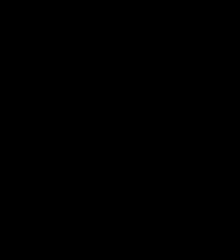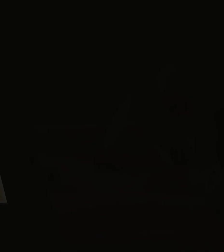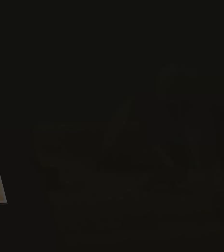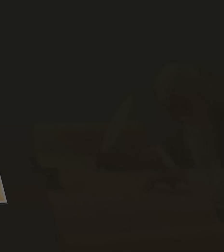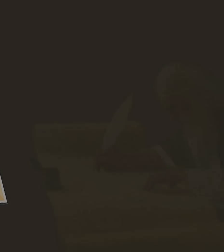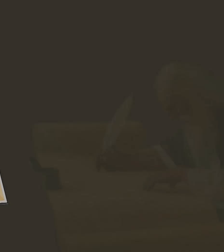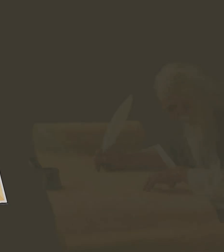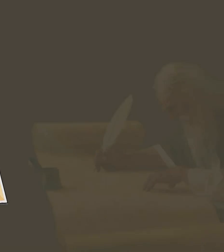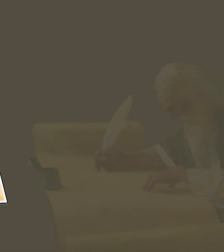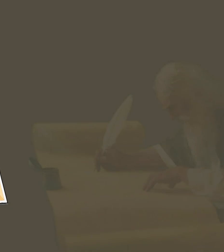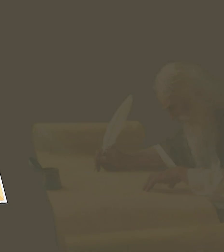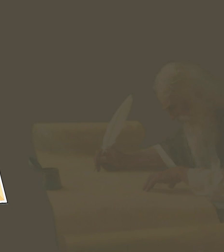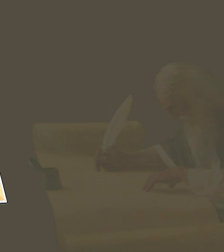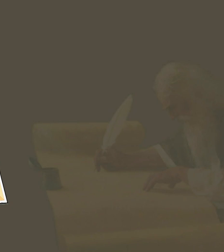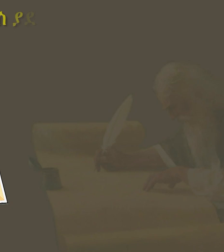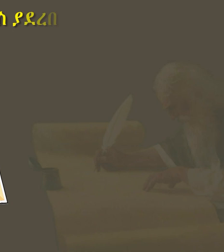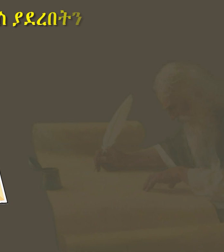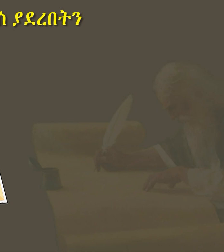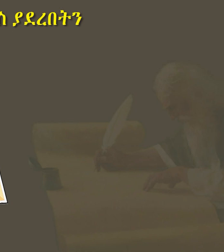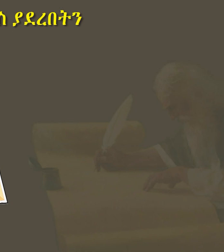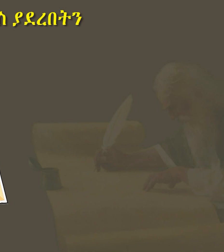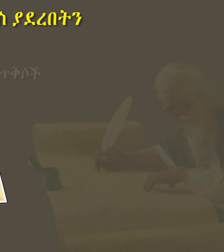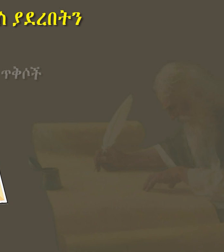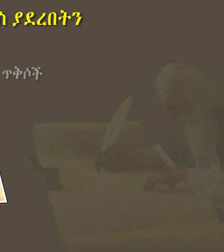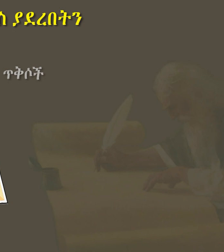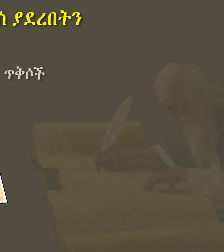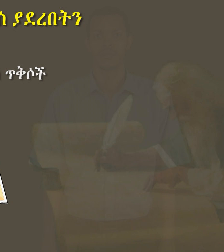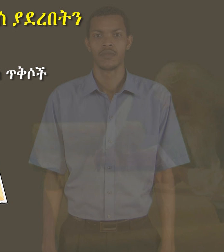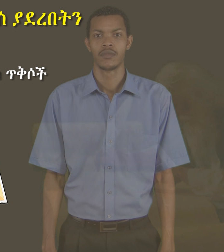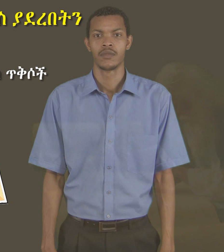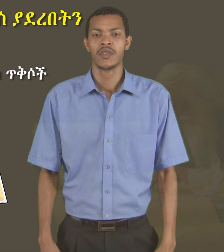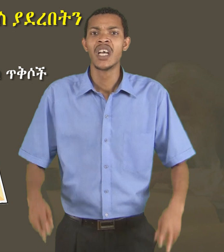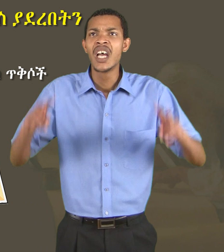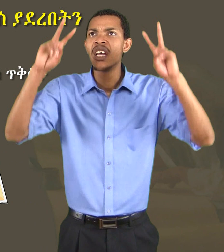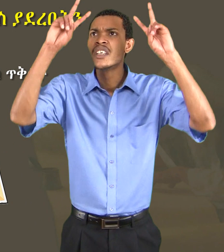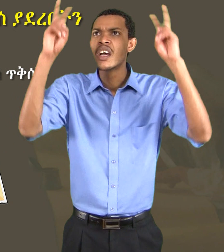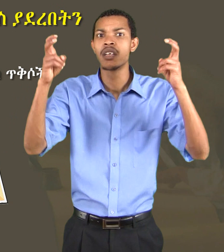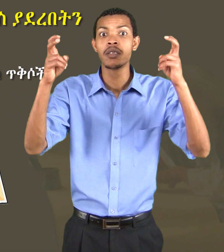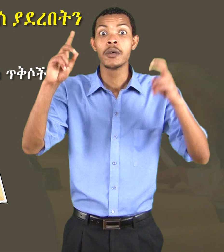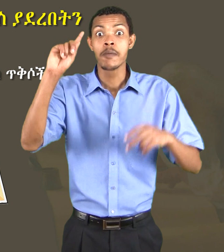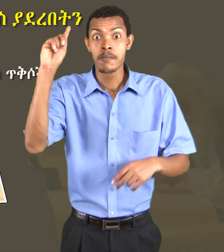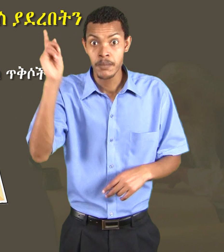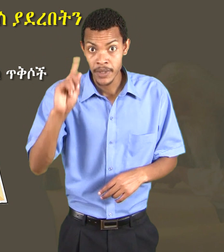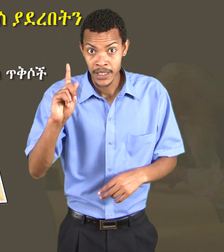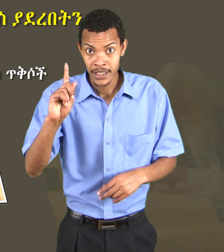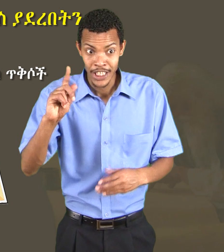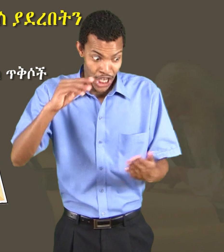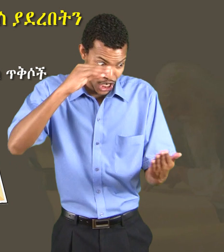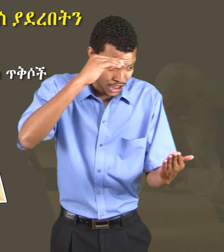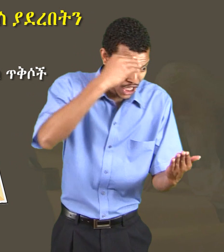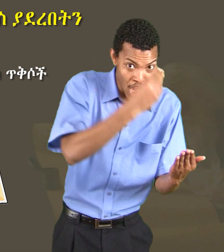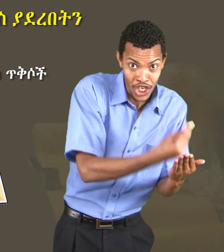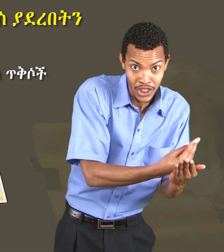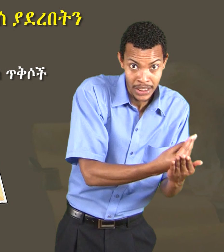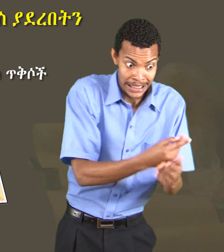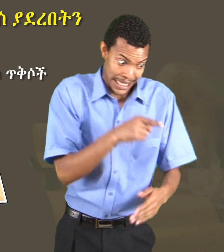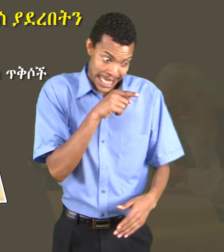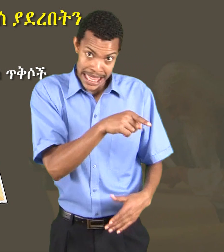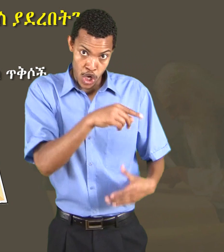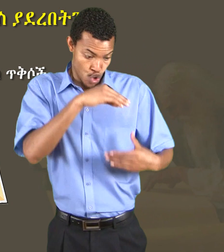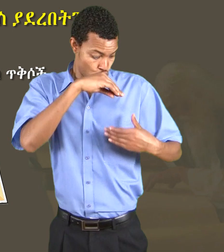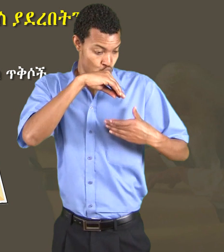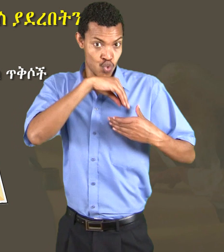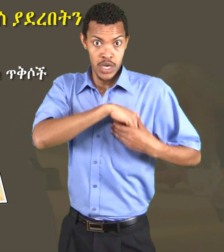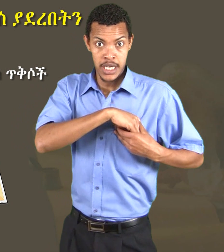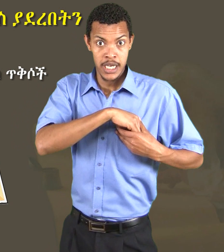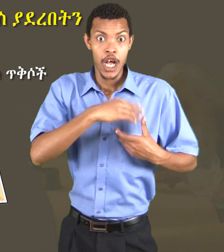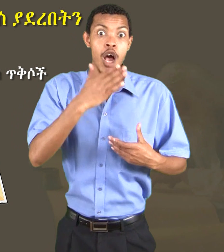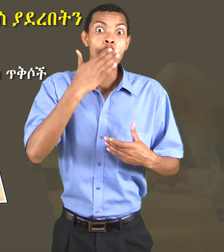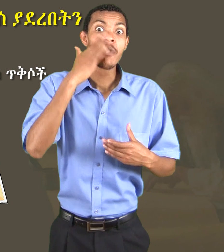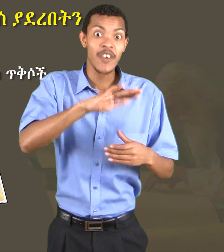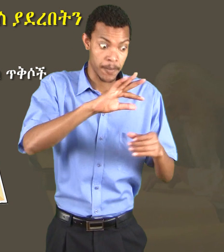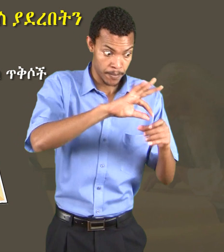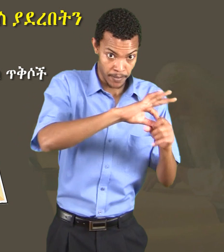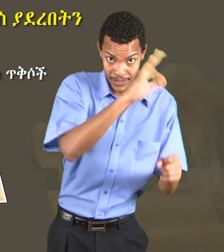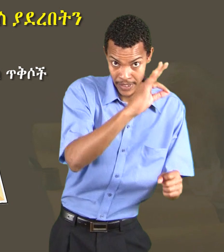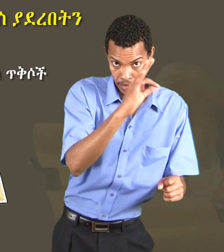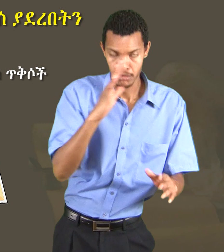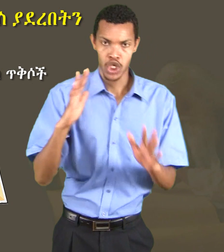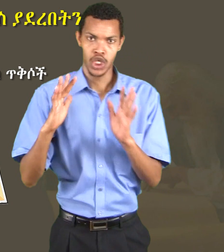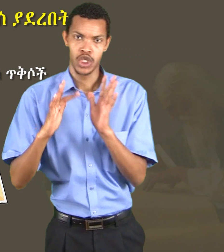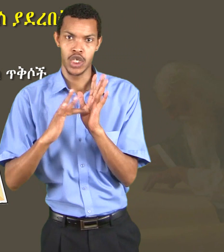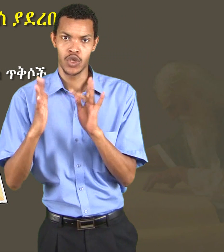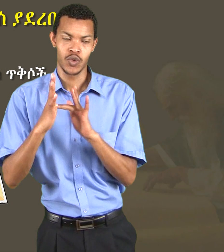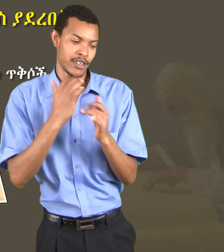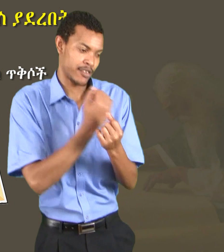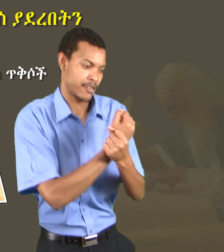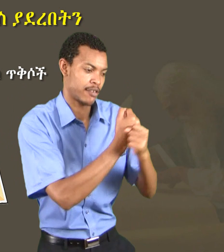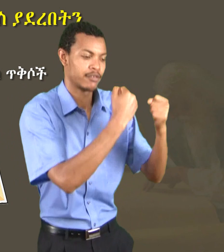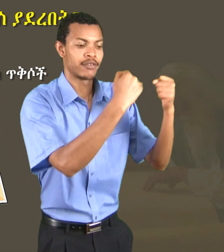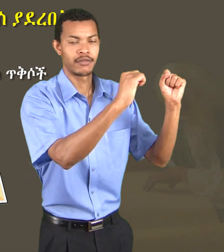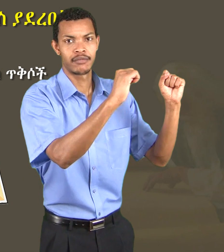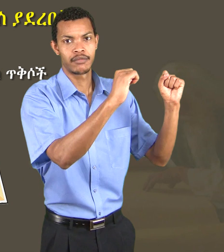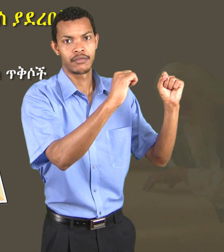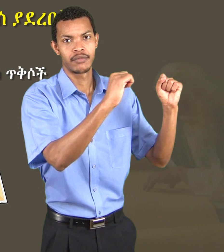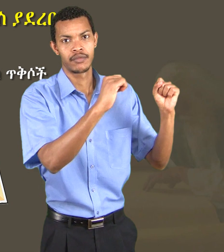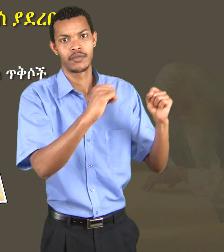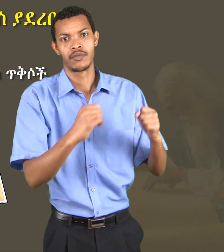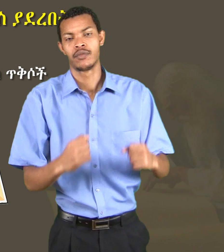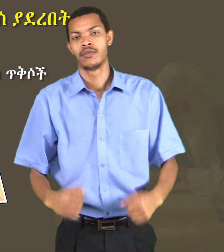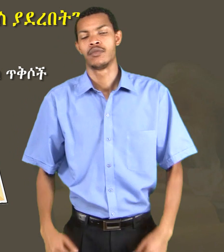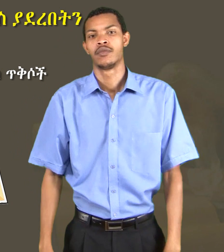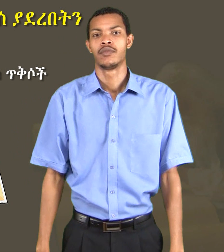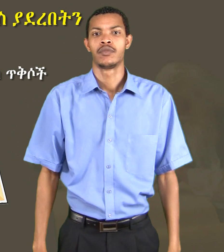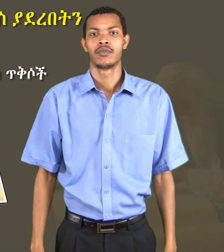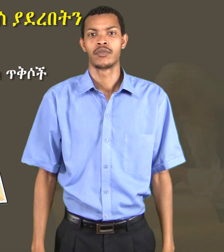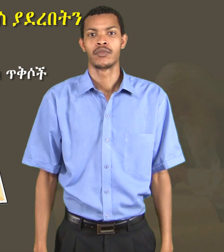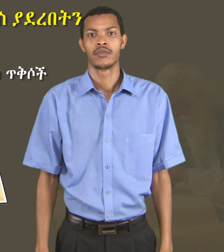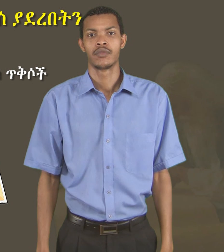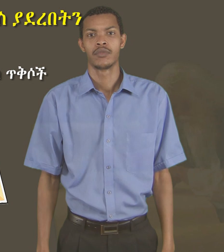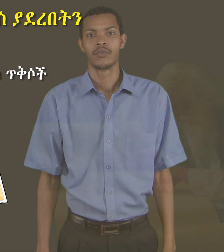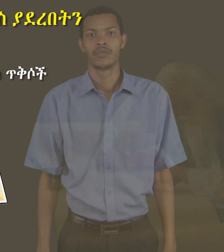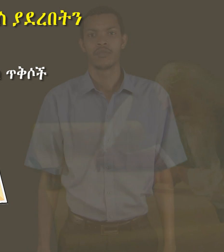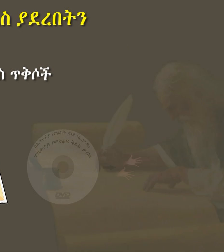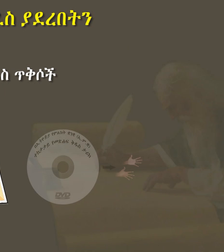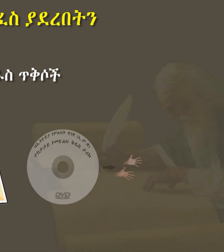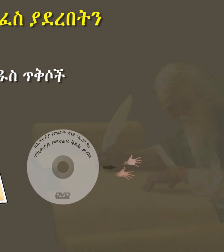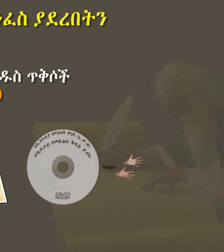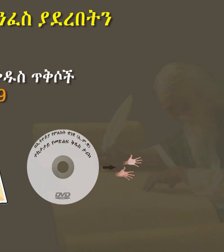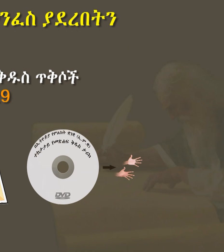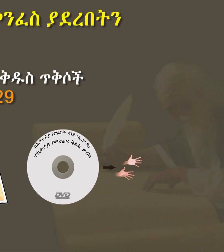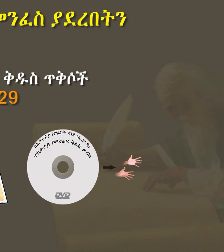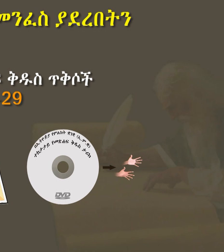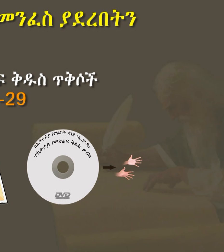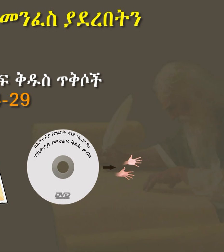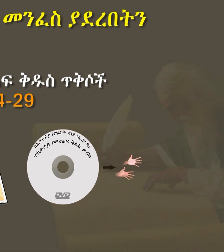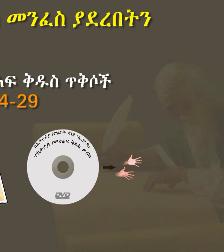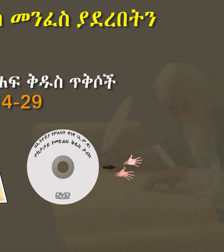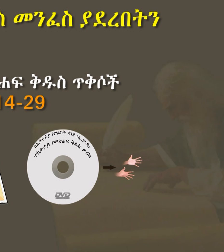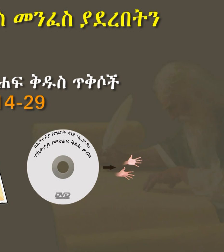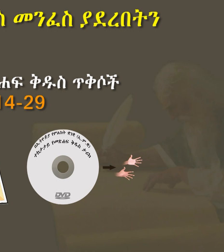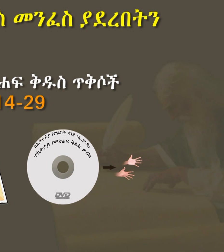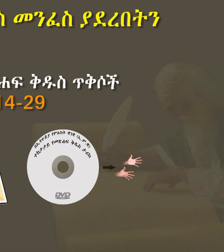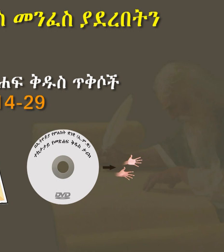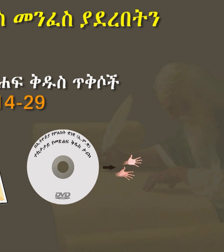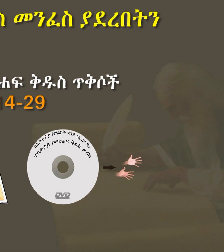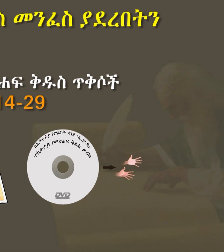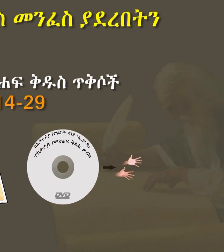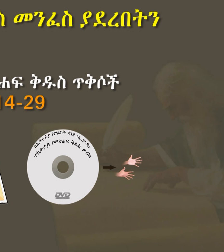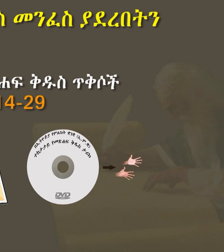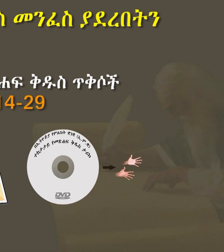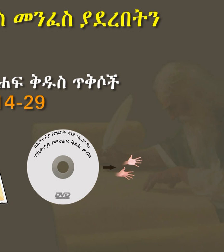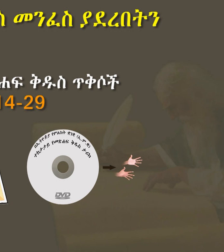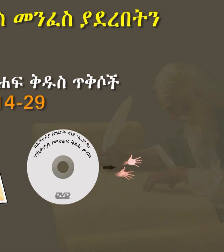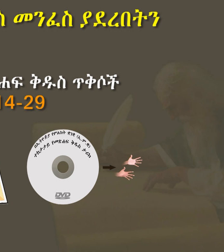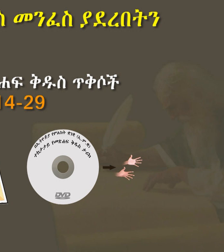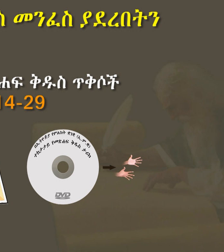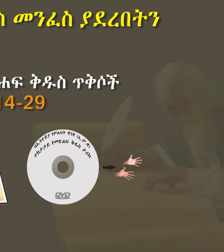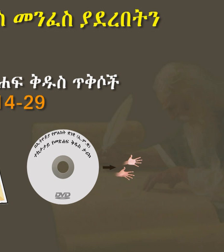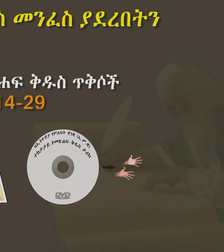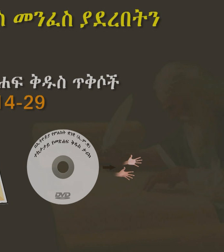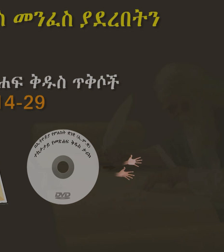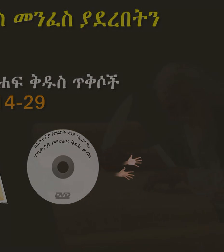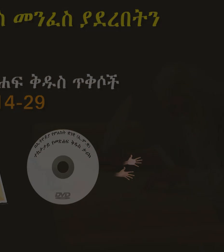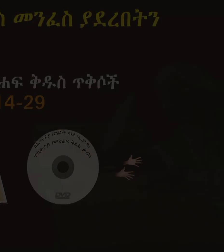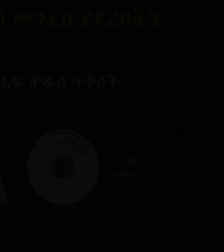Jesus casts an evil Spirit out of a boy